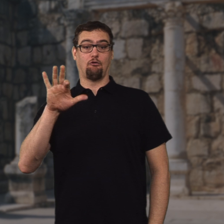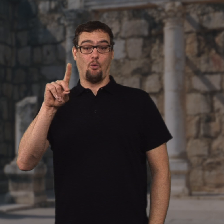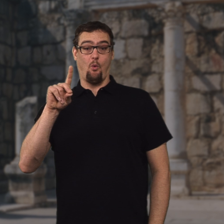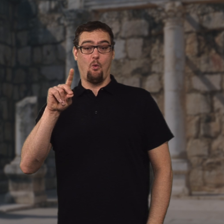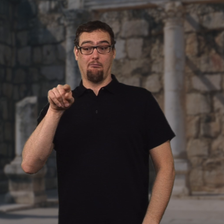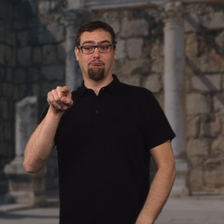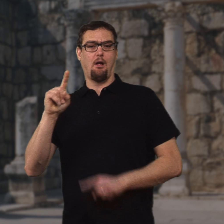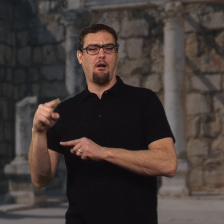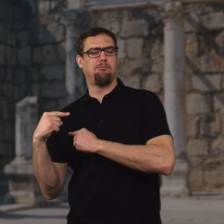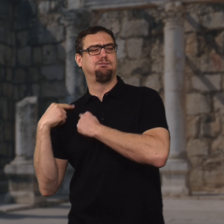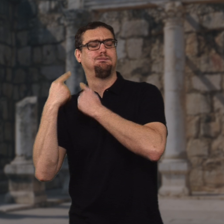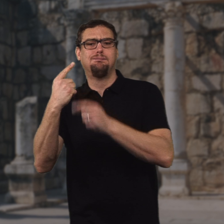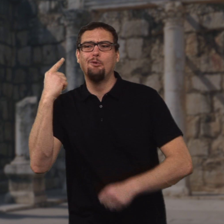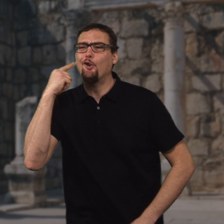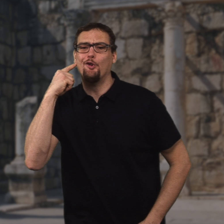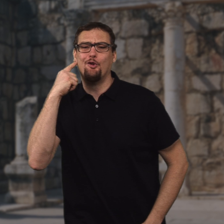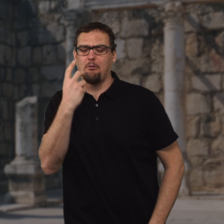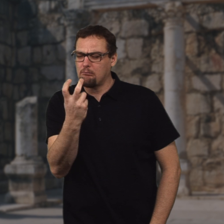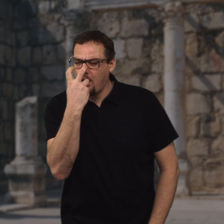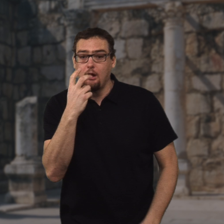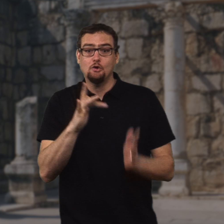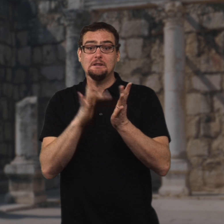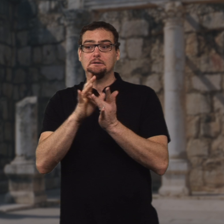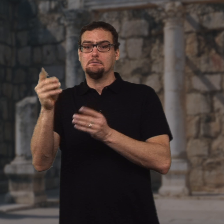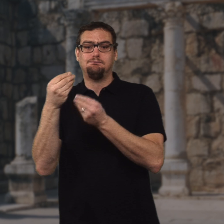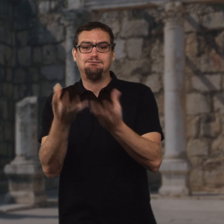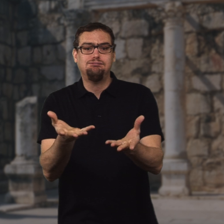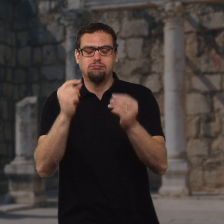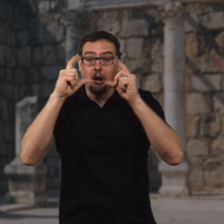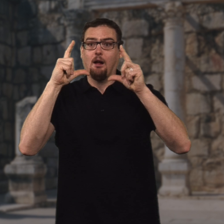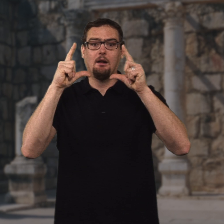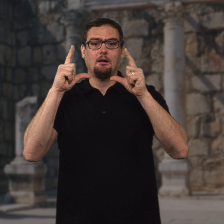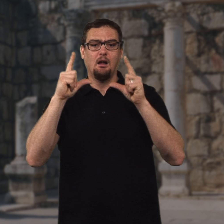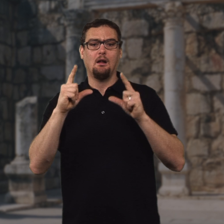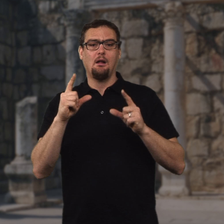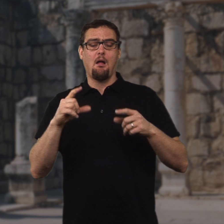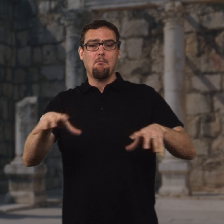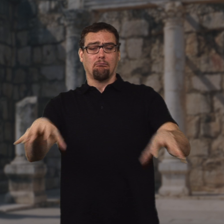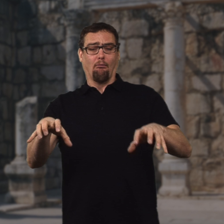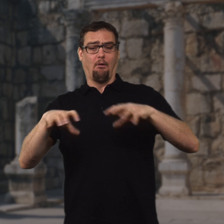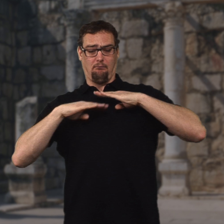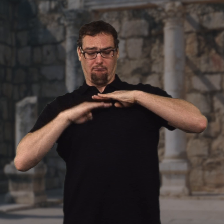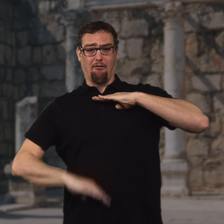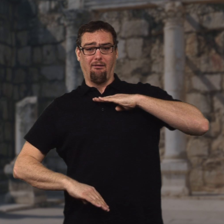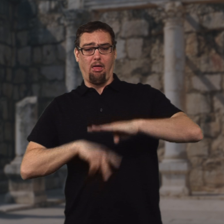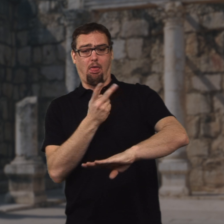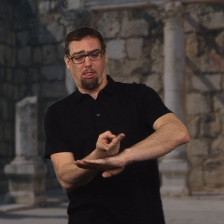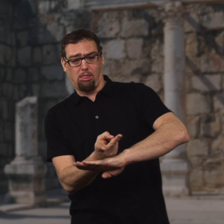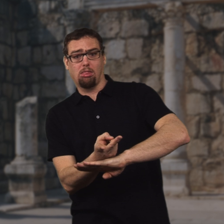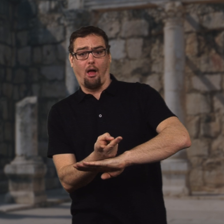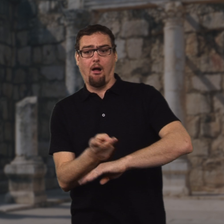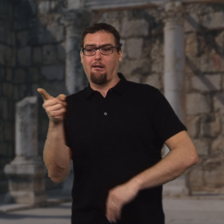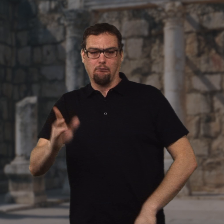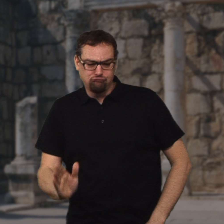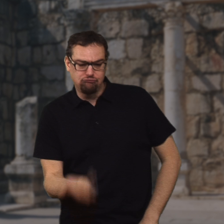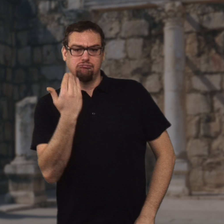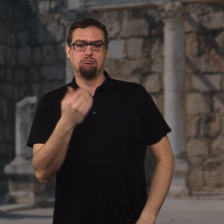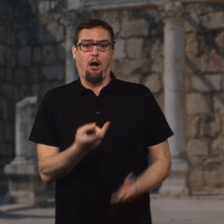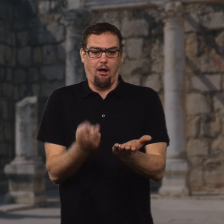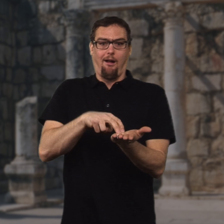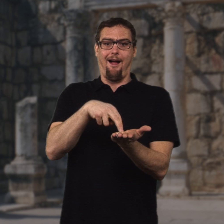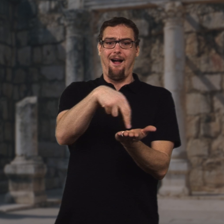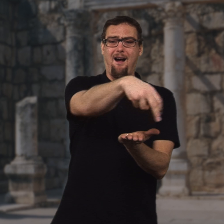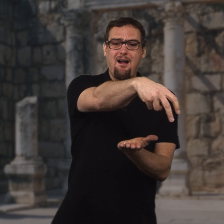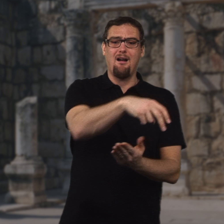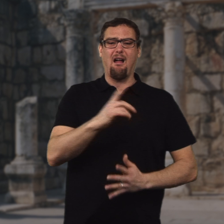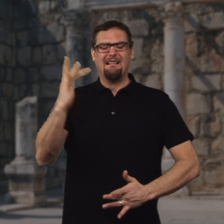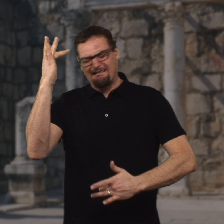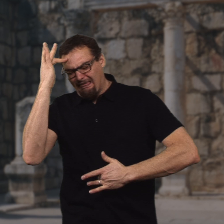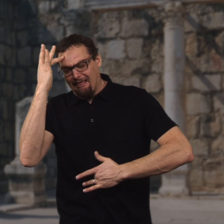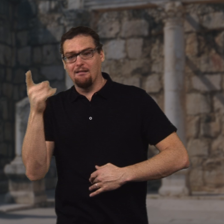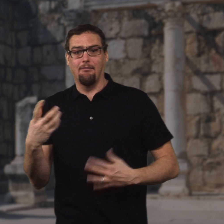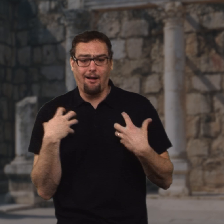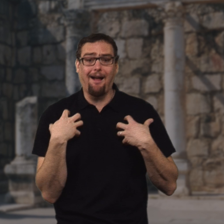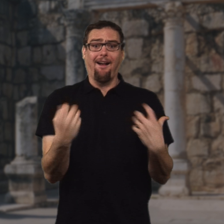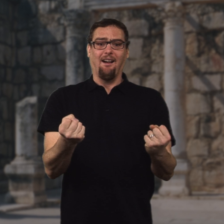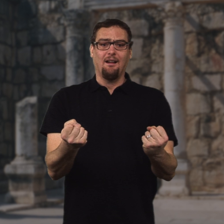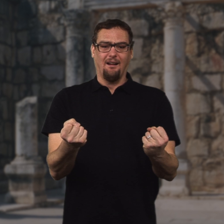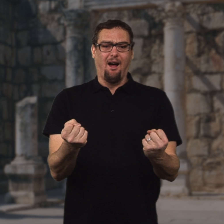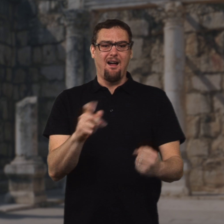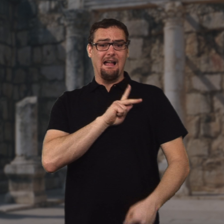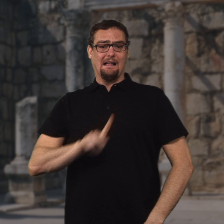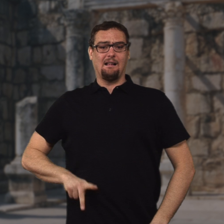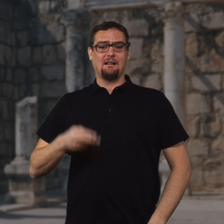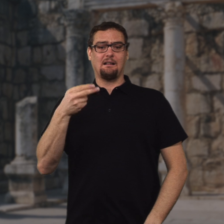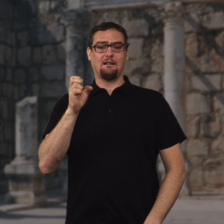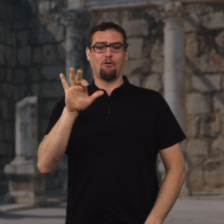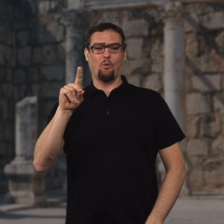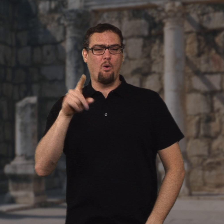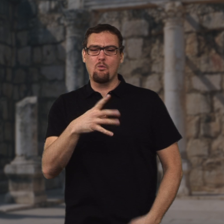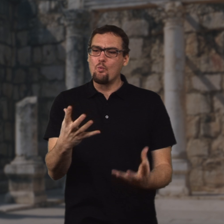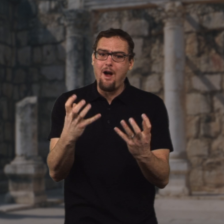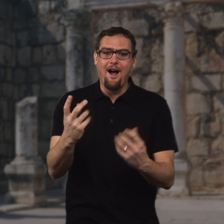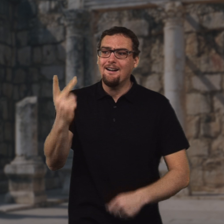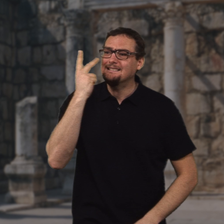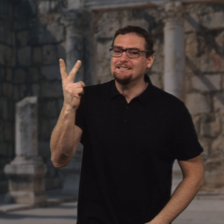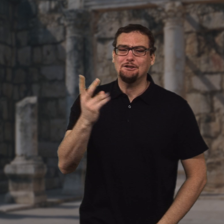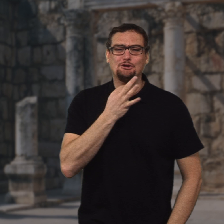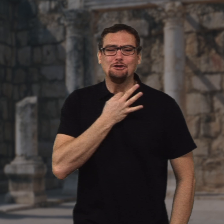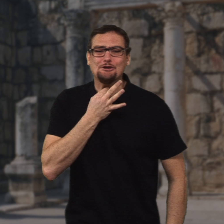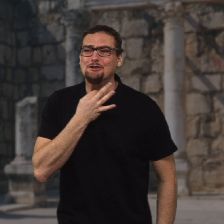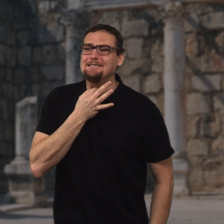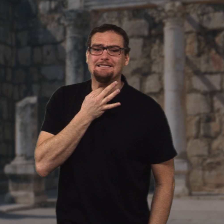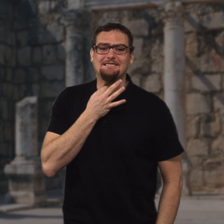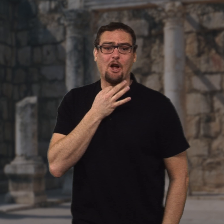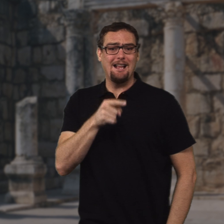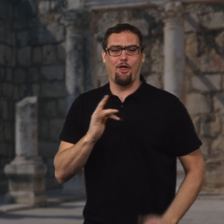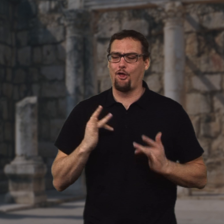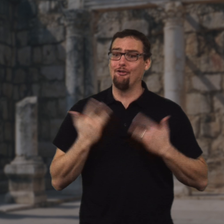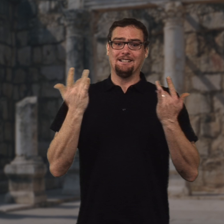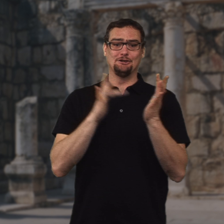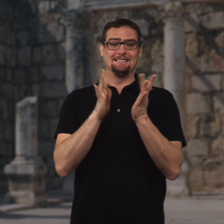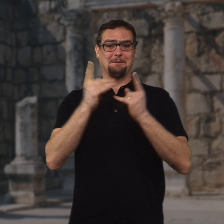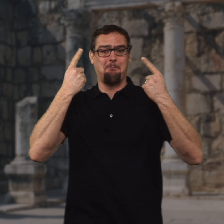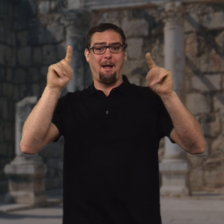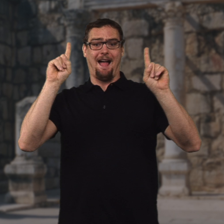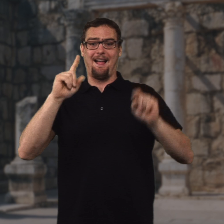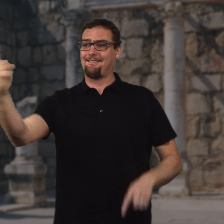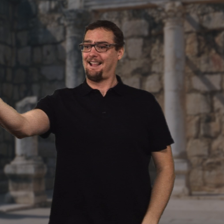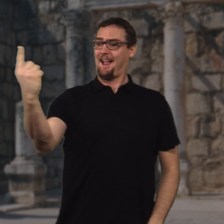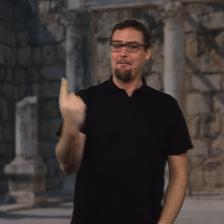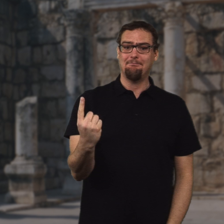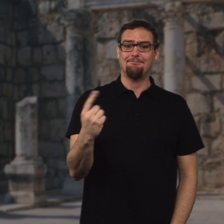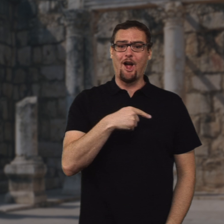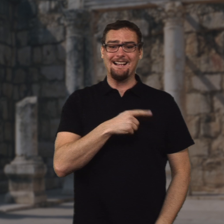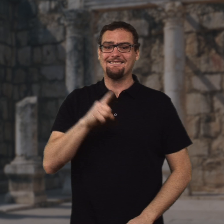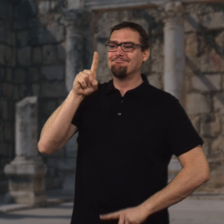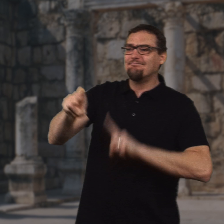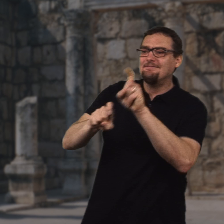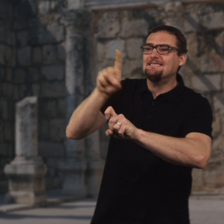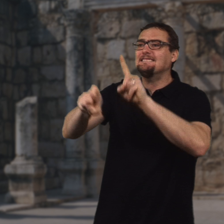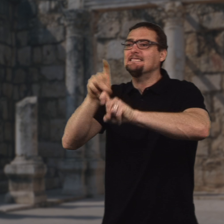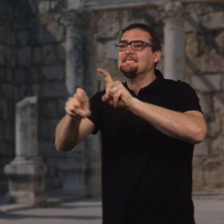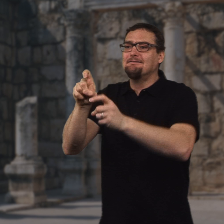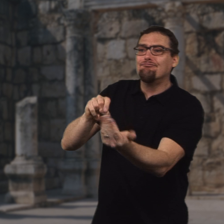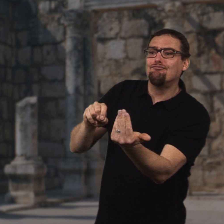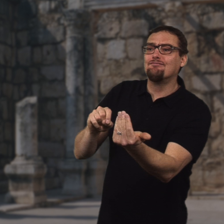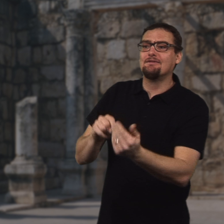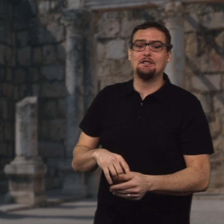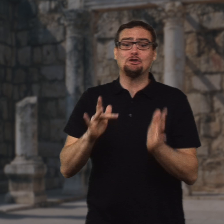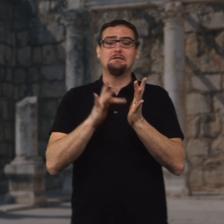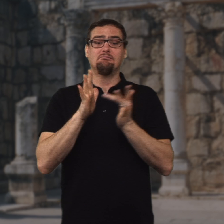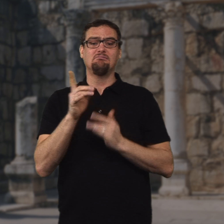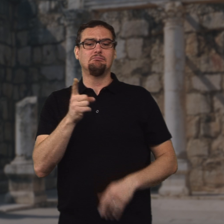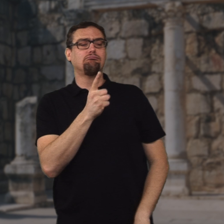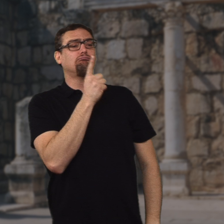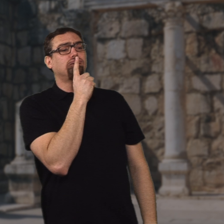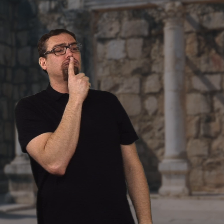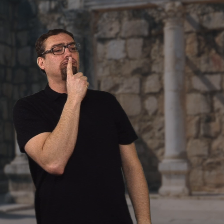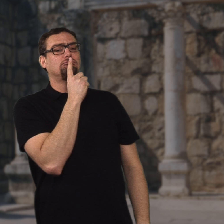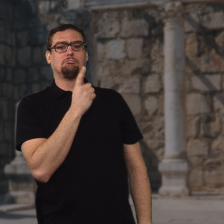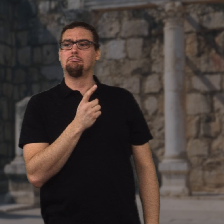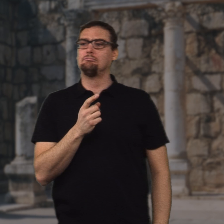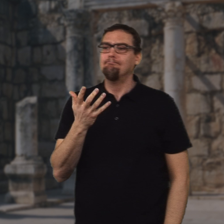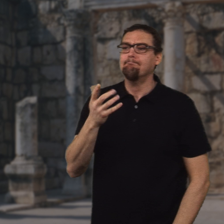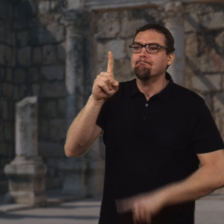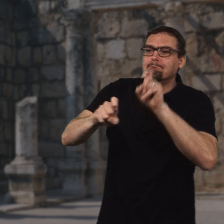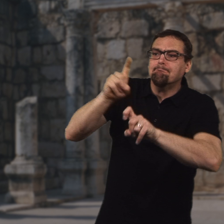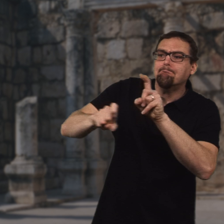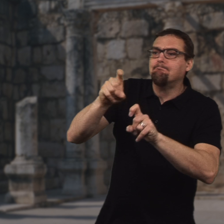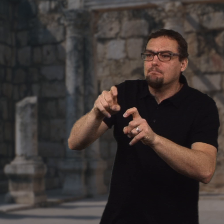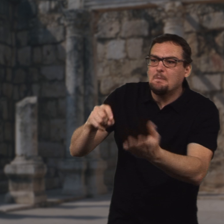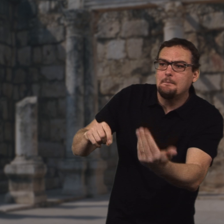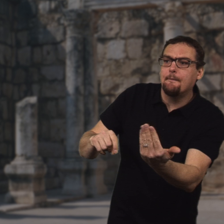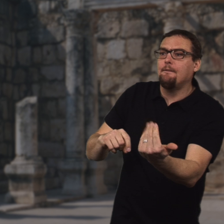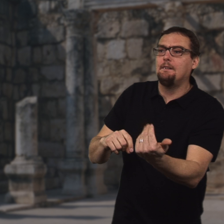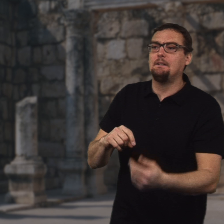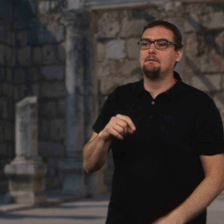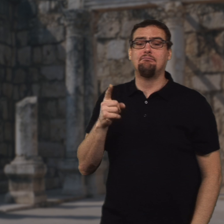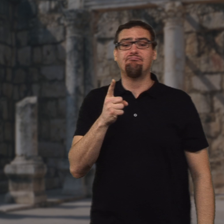He had wanted to see Him for a long time, because he had heard about Him and was hoping to see Him perform a miracle.